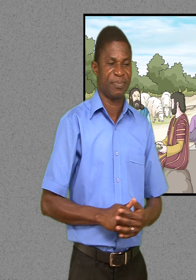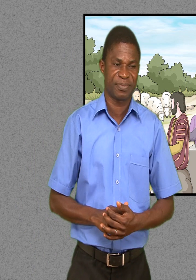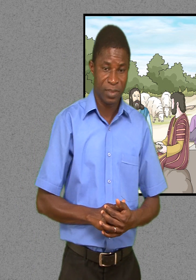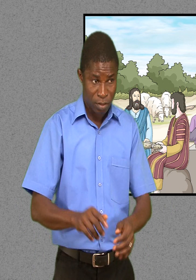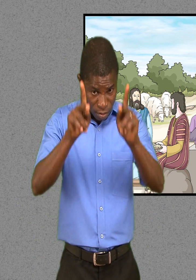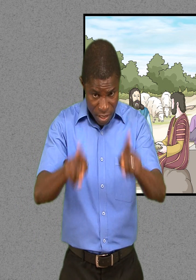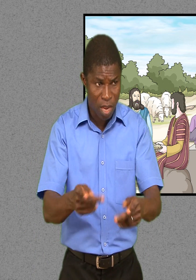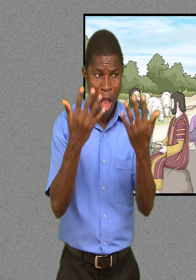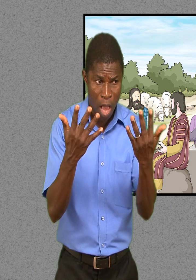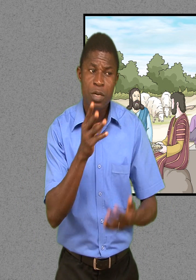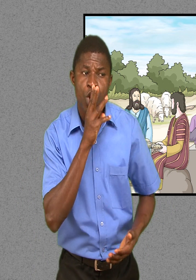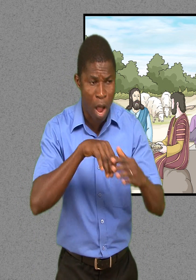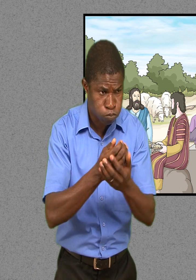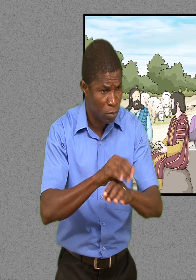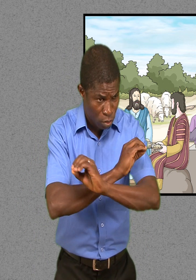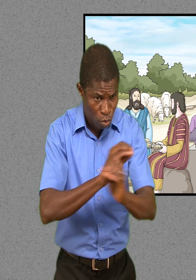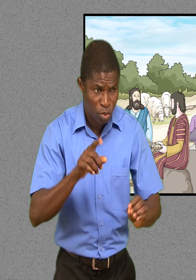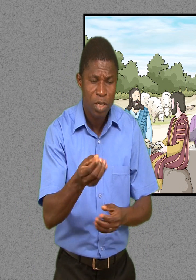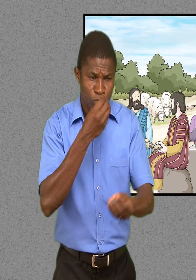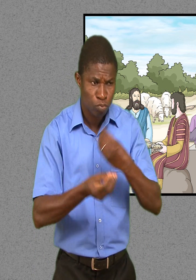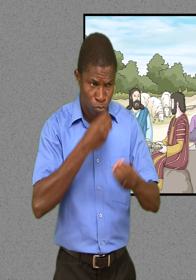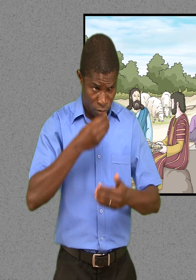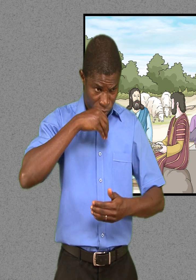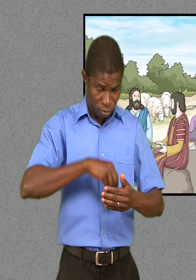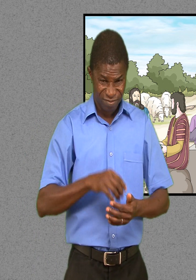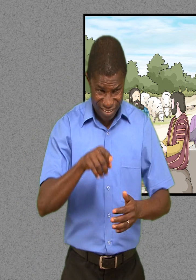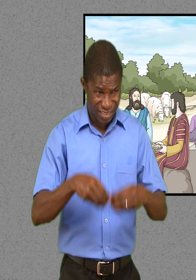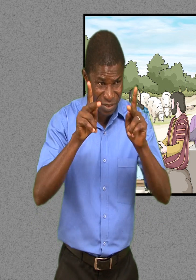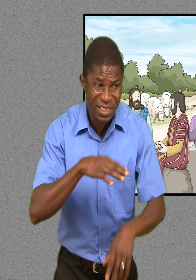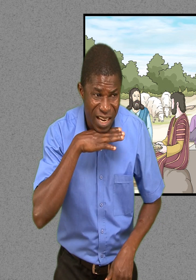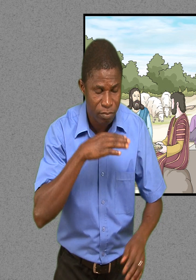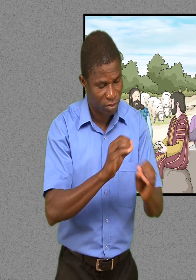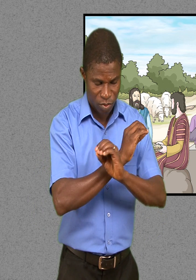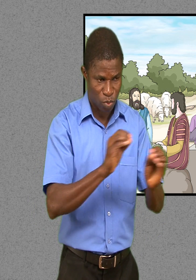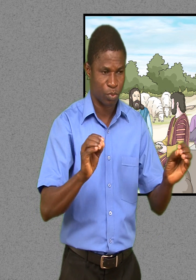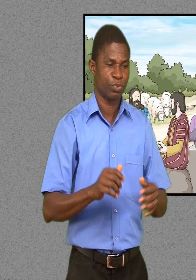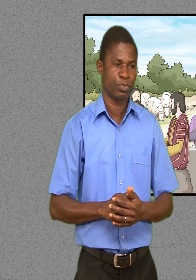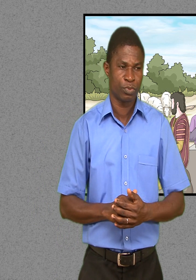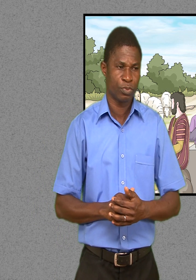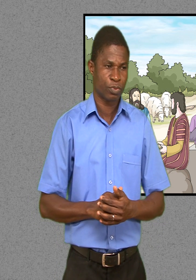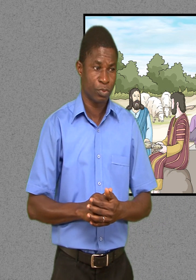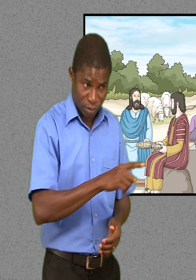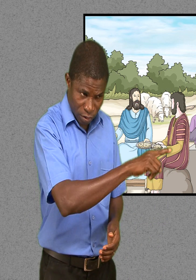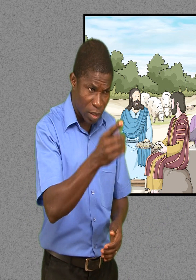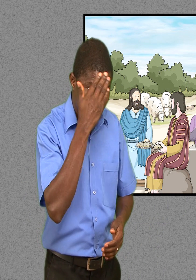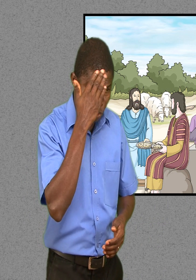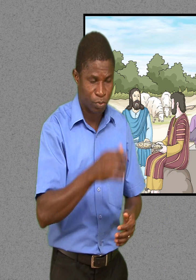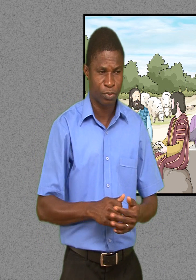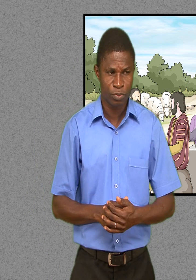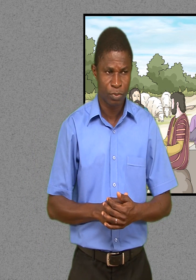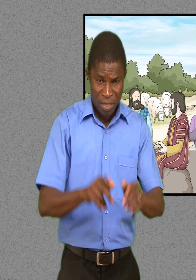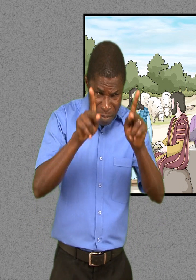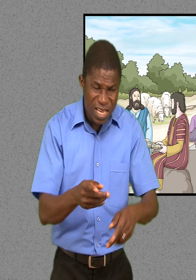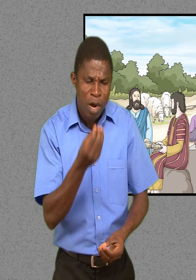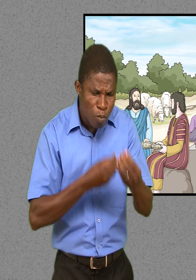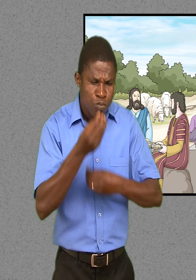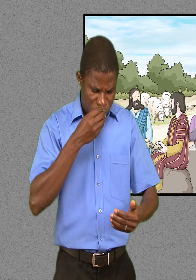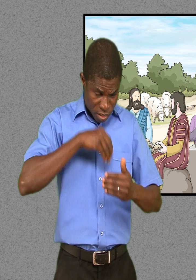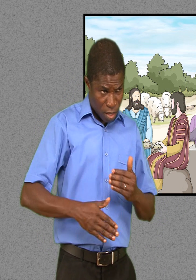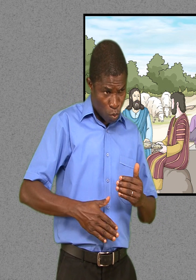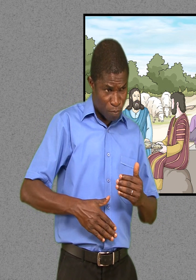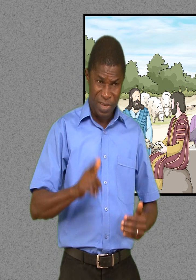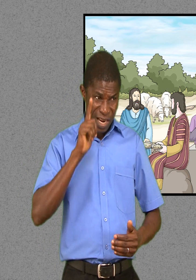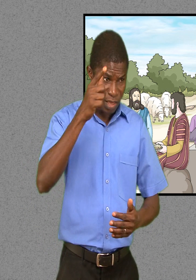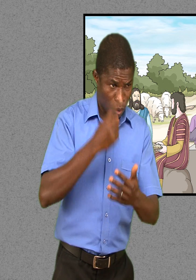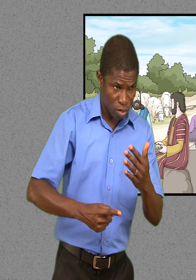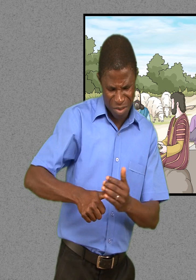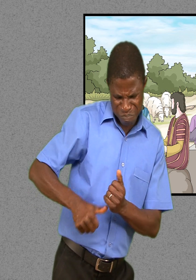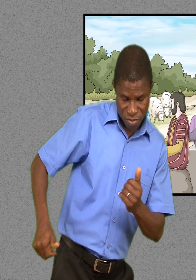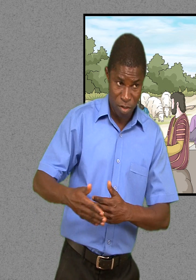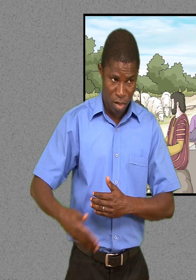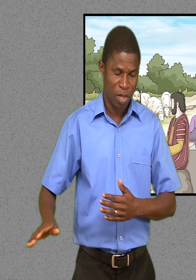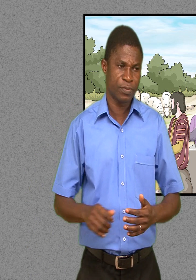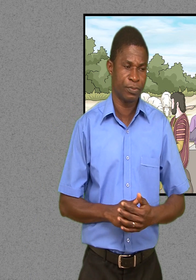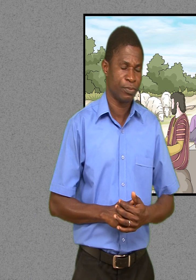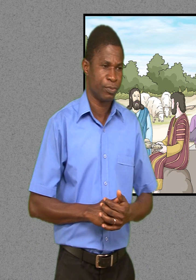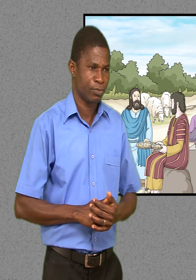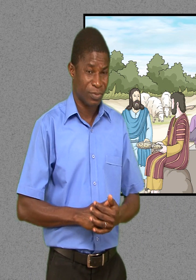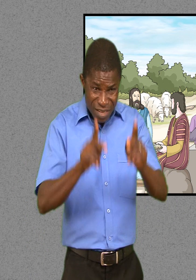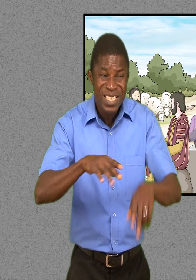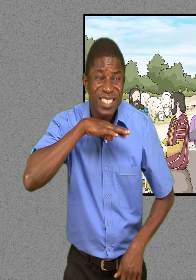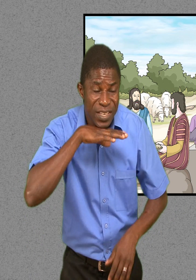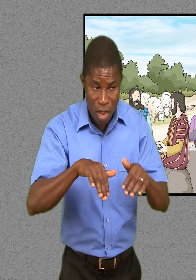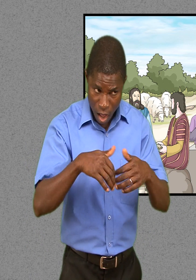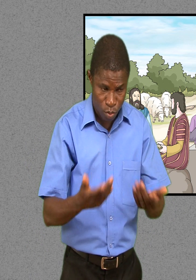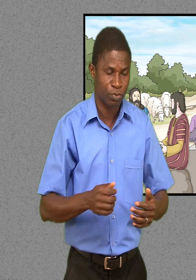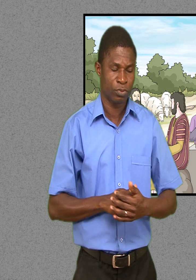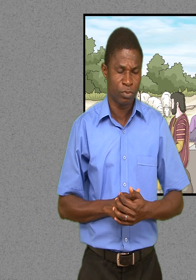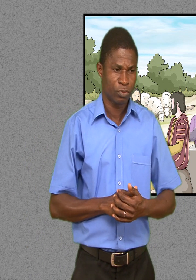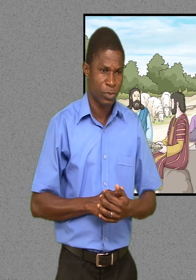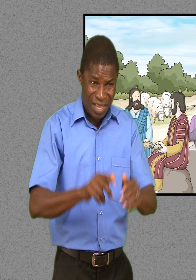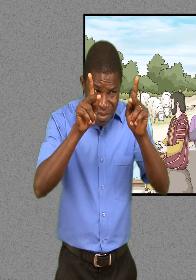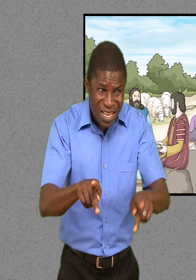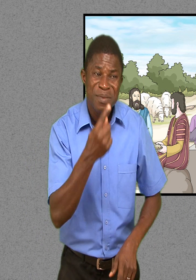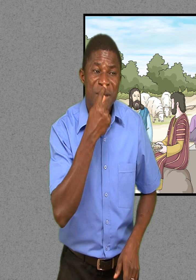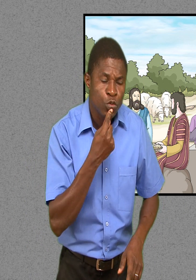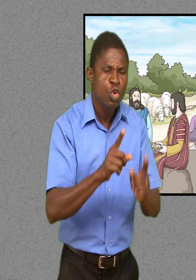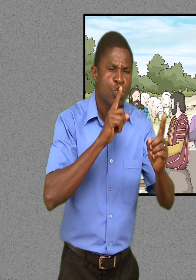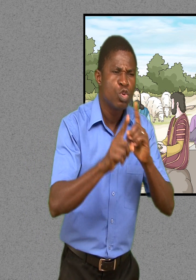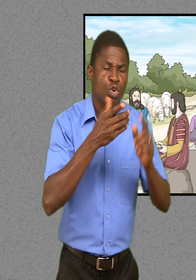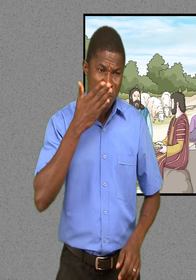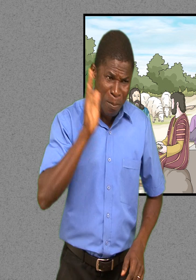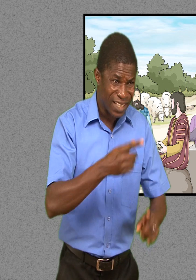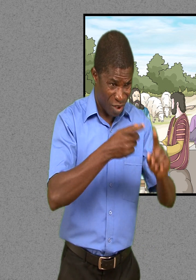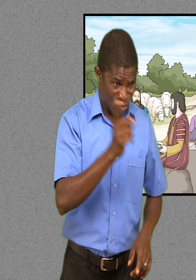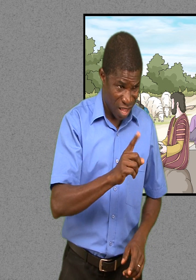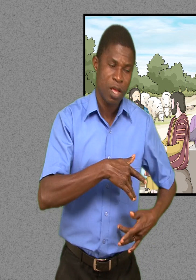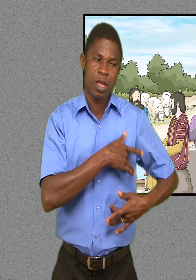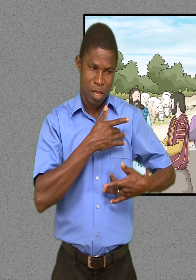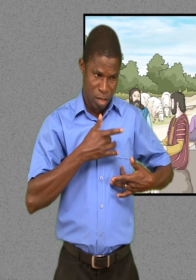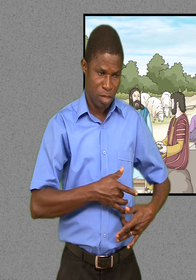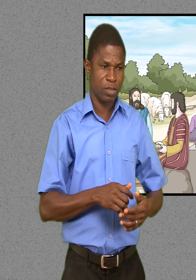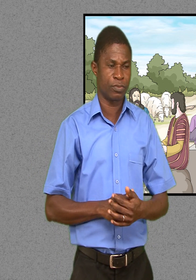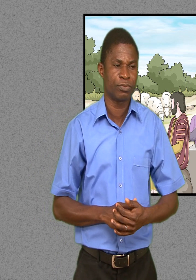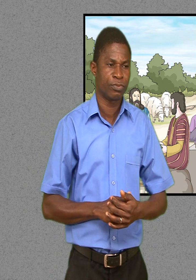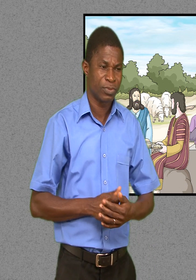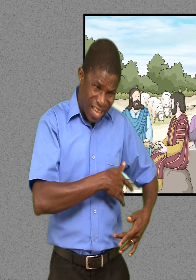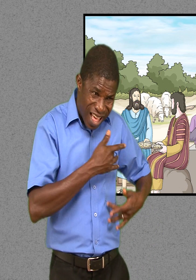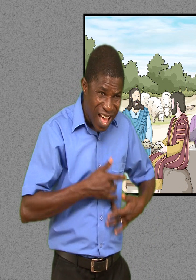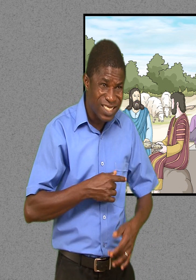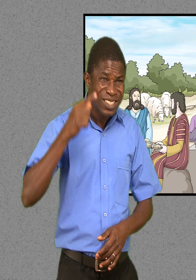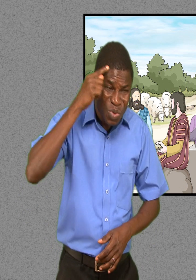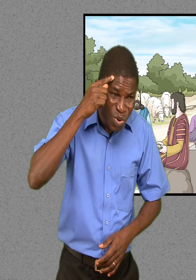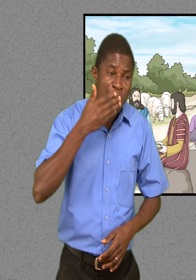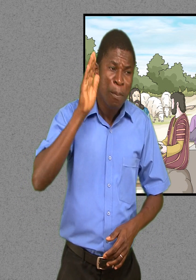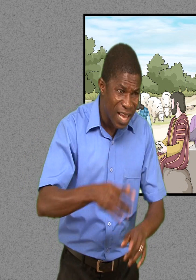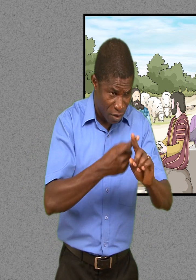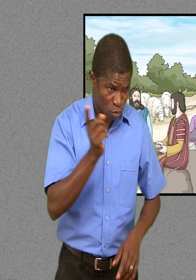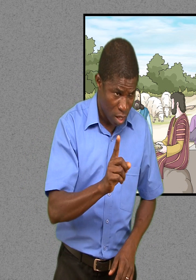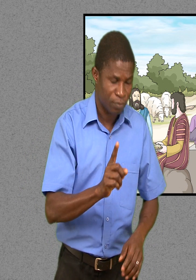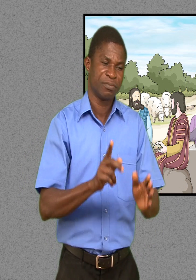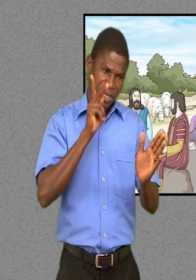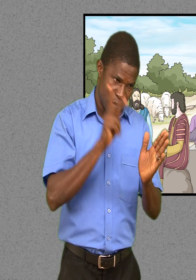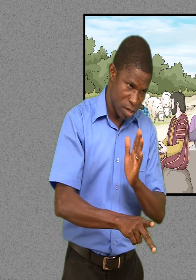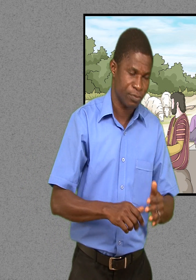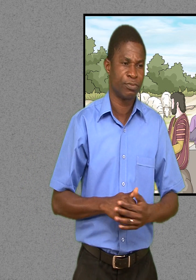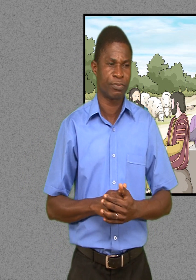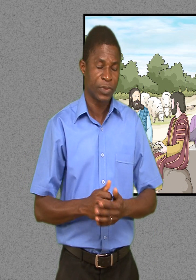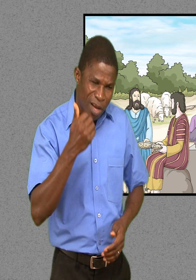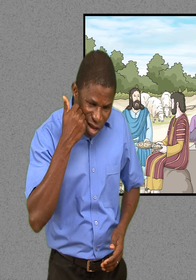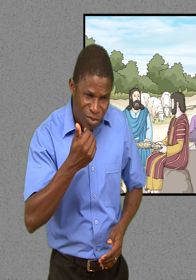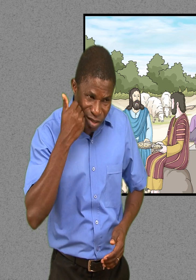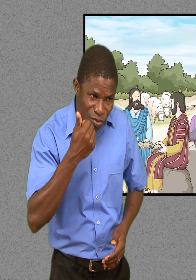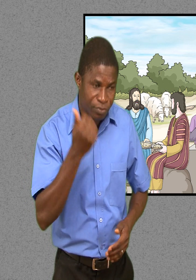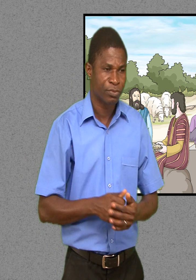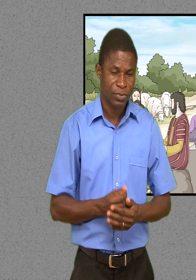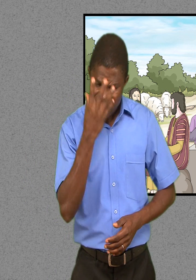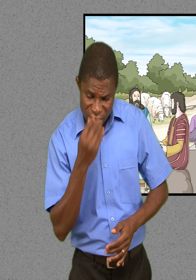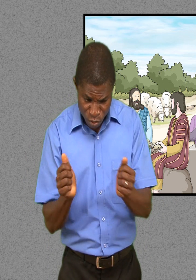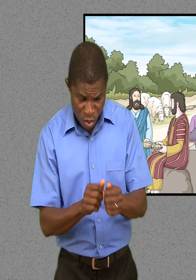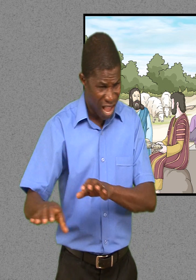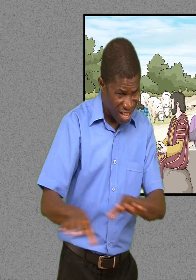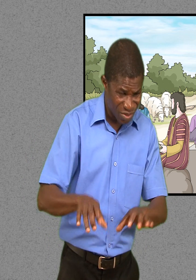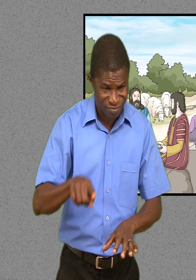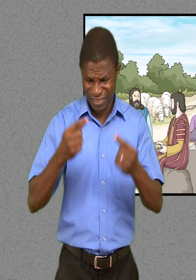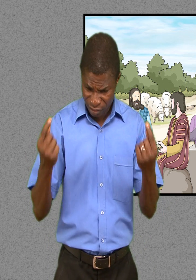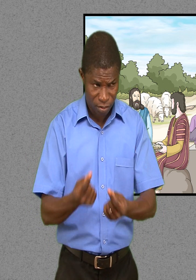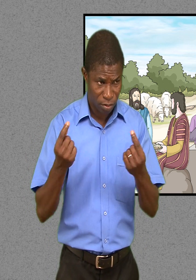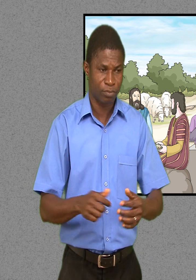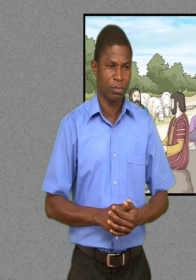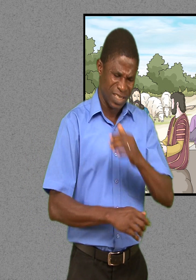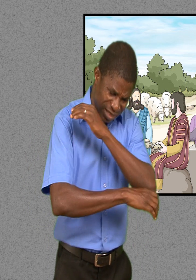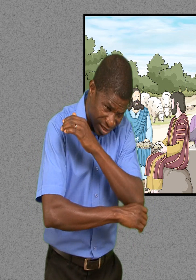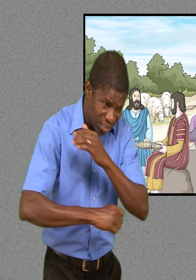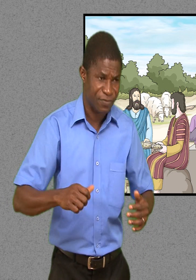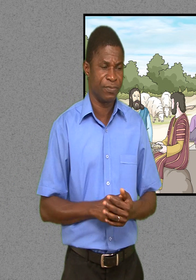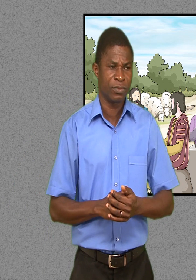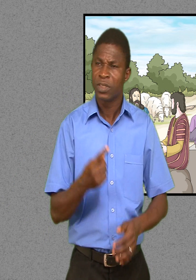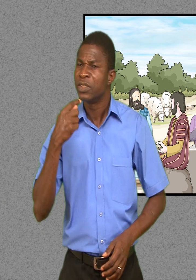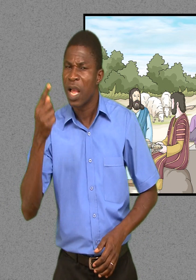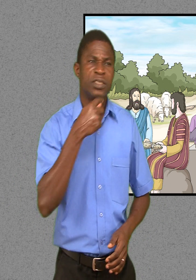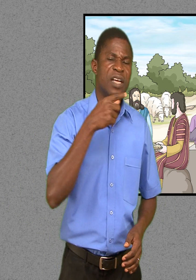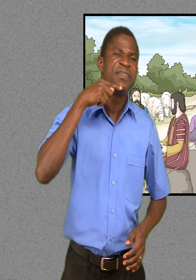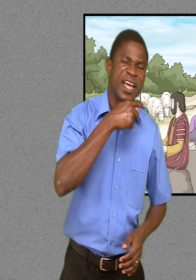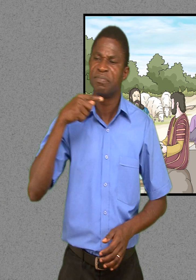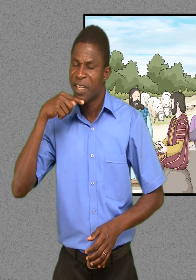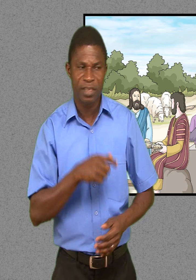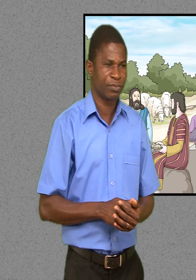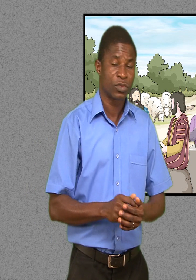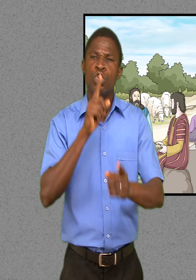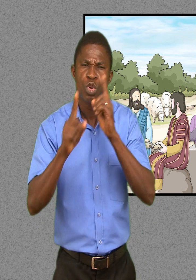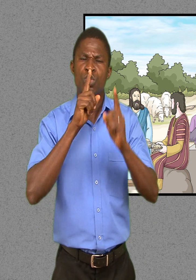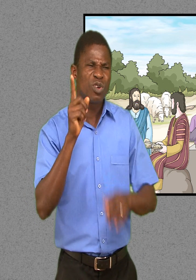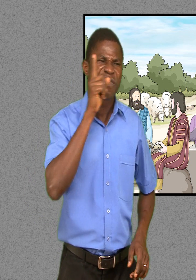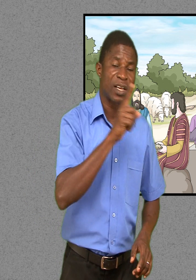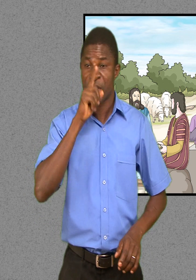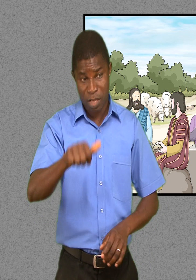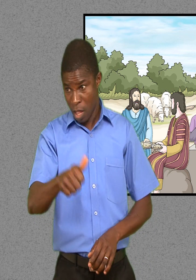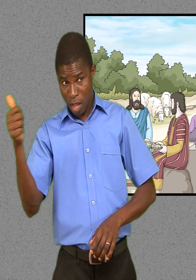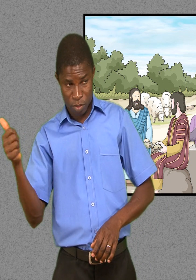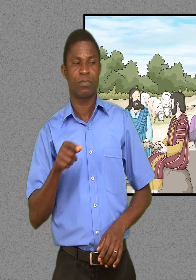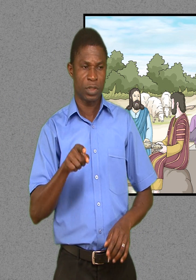But the things that come out of the mouth come from the heart, and these things defile a man. For out of the heart come evil thoughts, murder, adultery, sexual immorality, theft, false testimony, and slander.